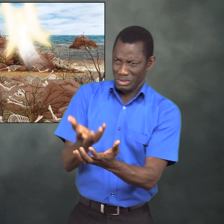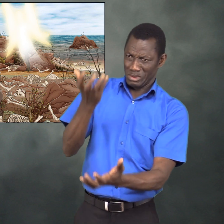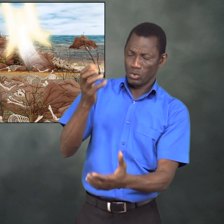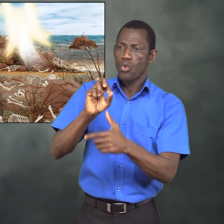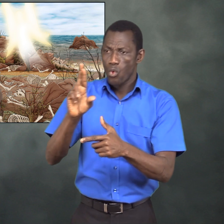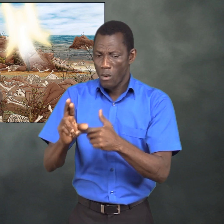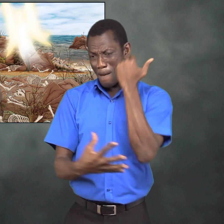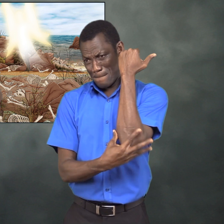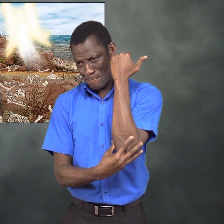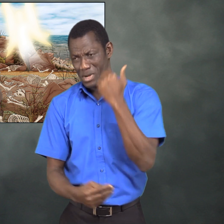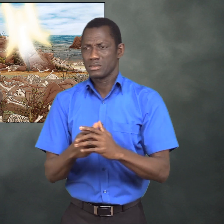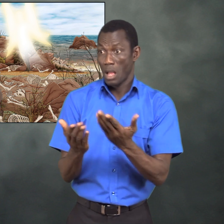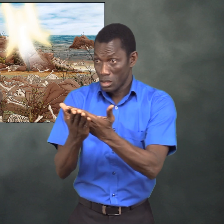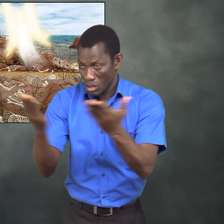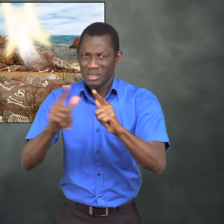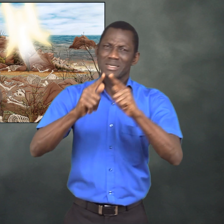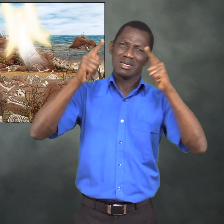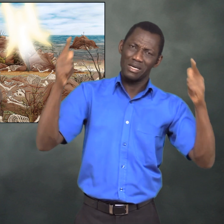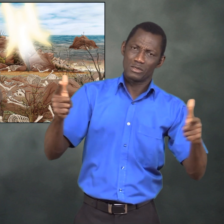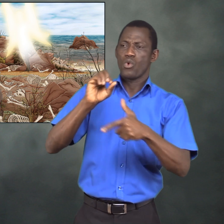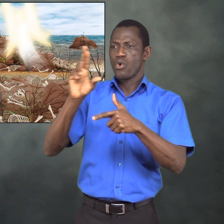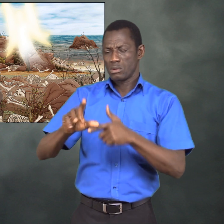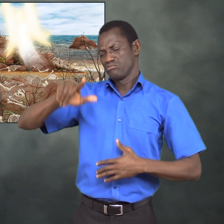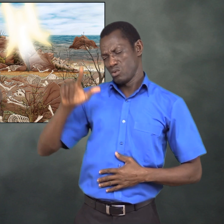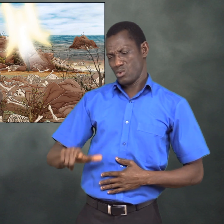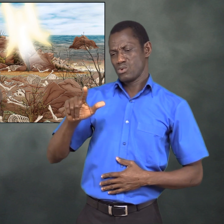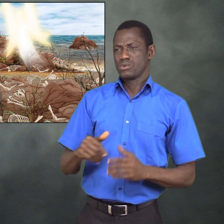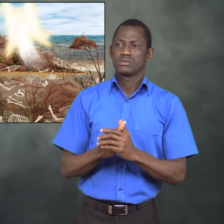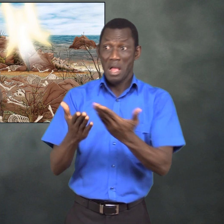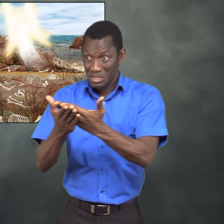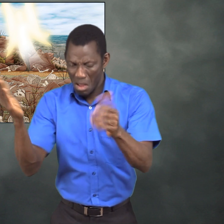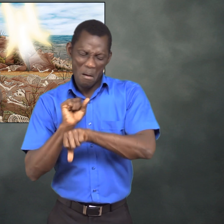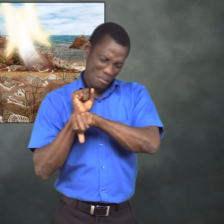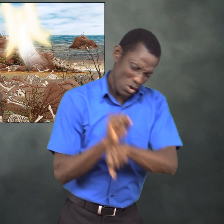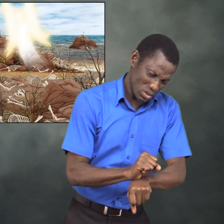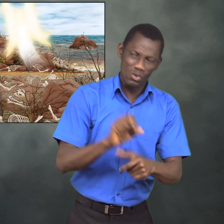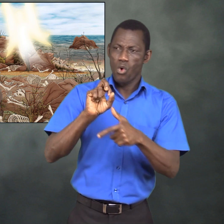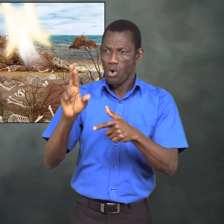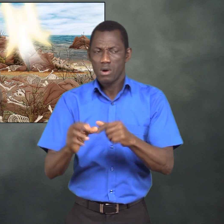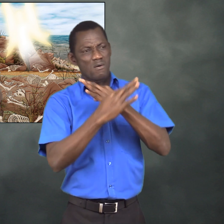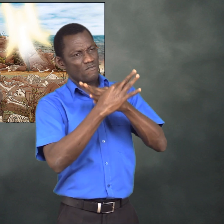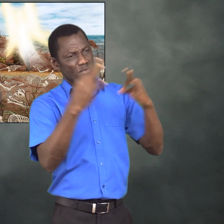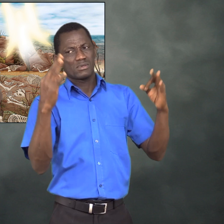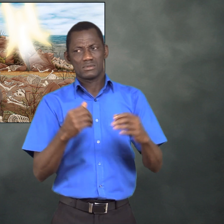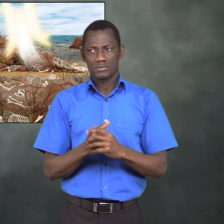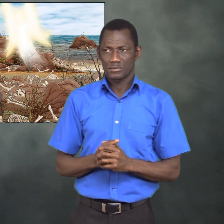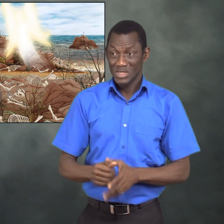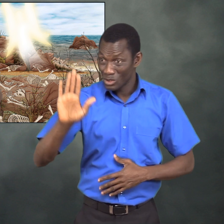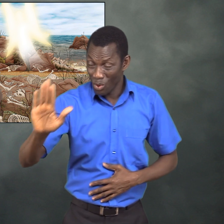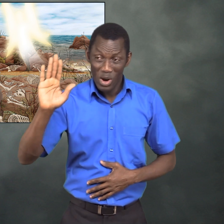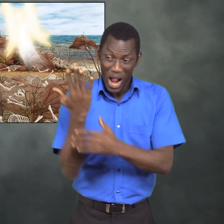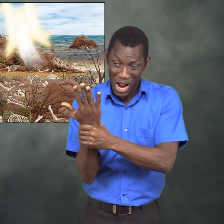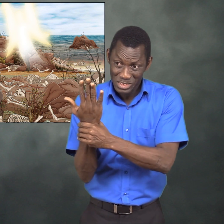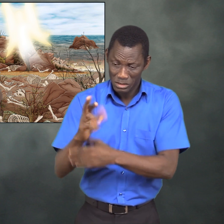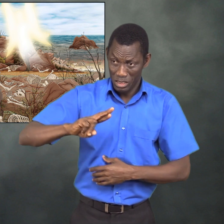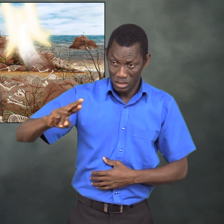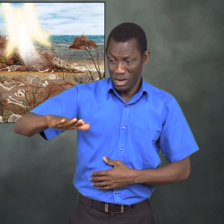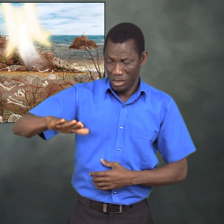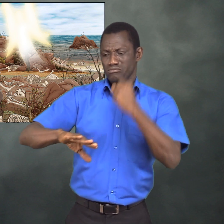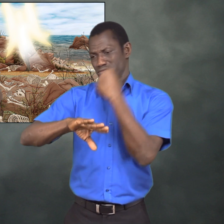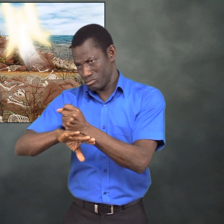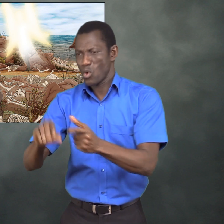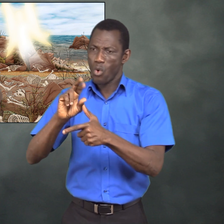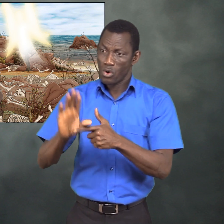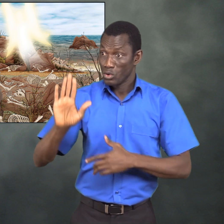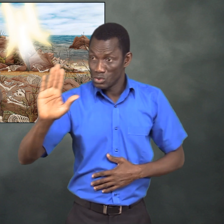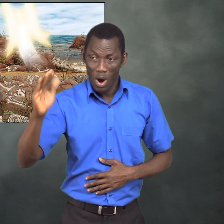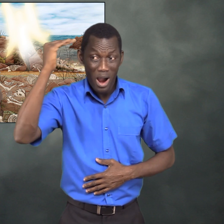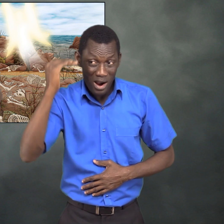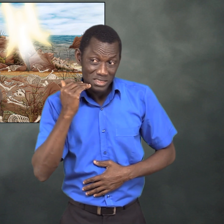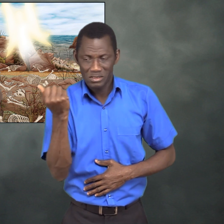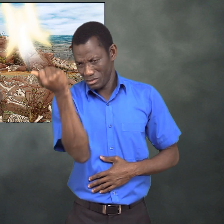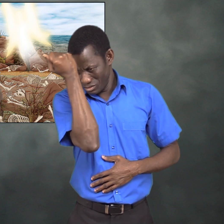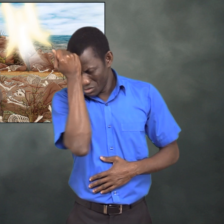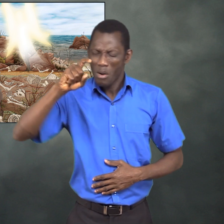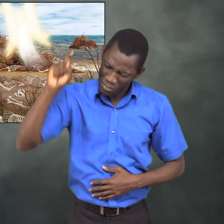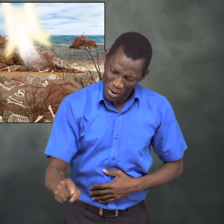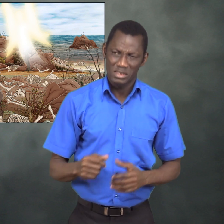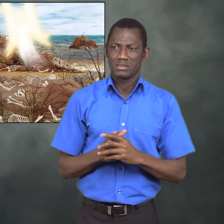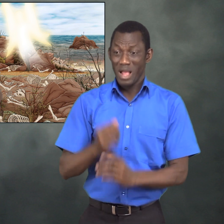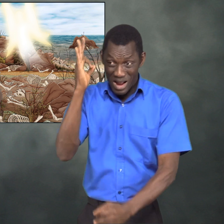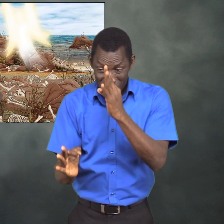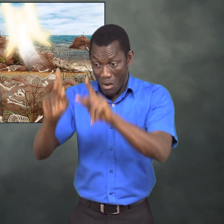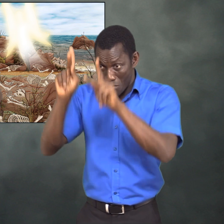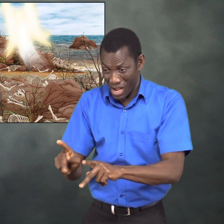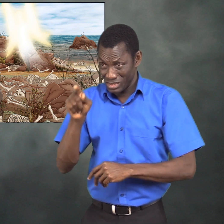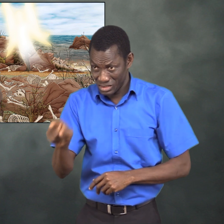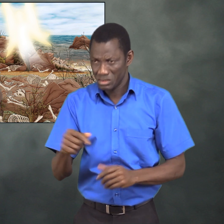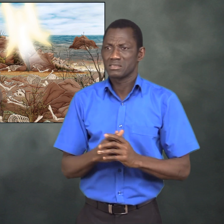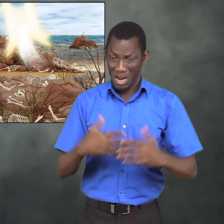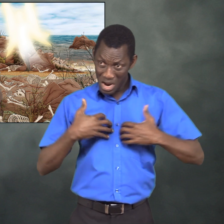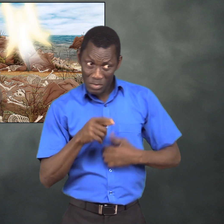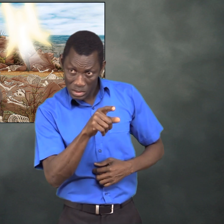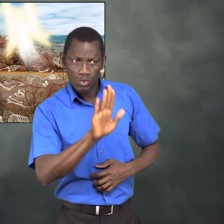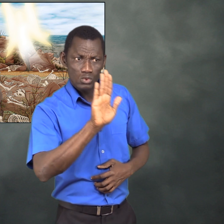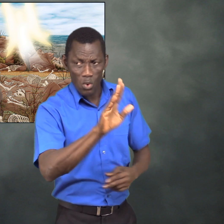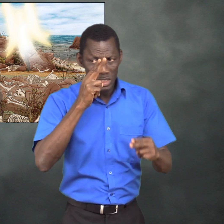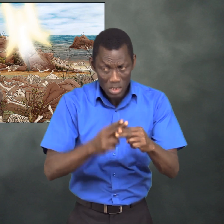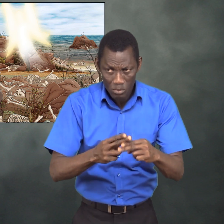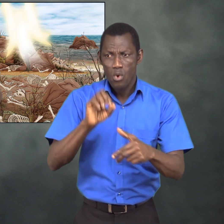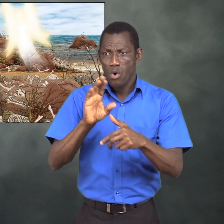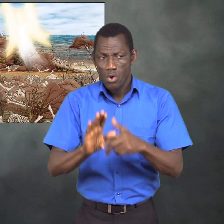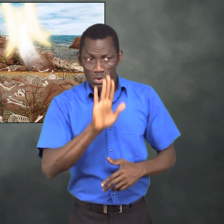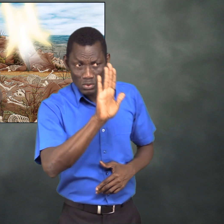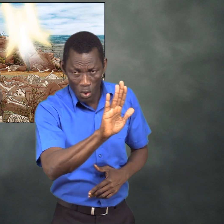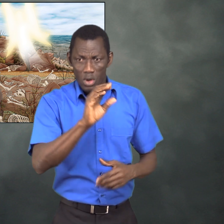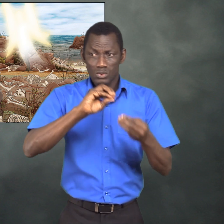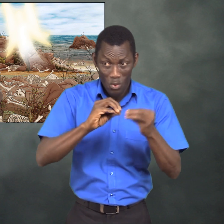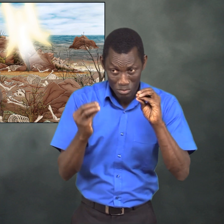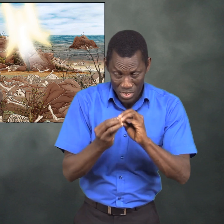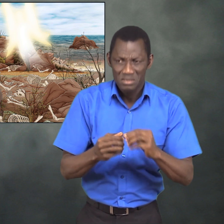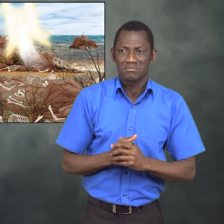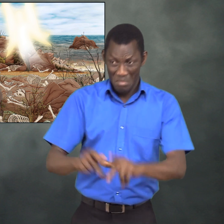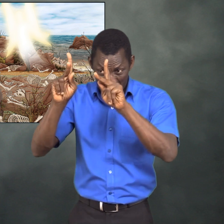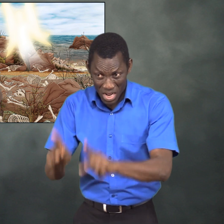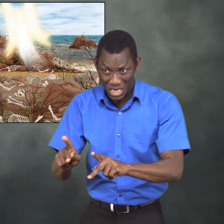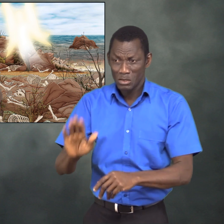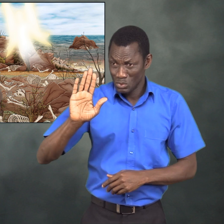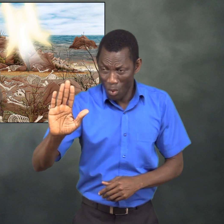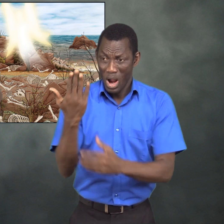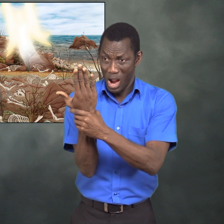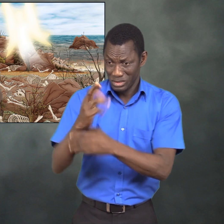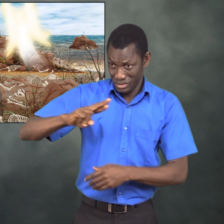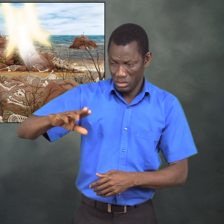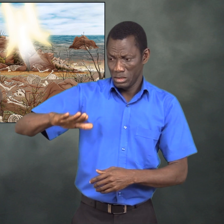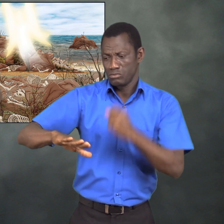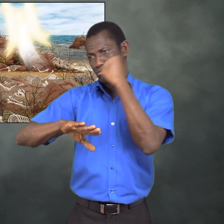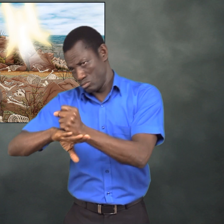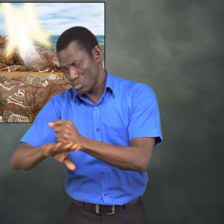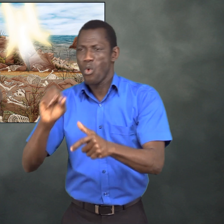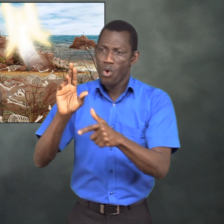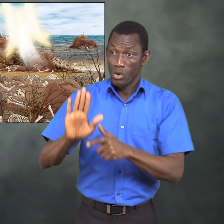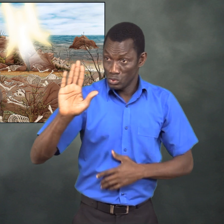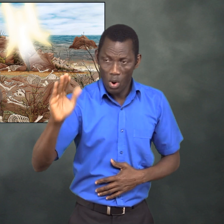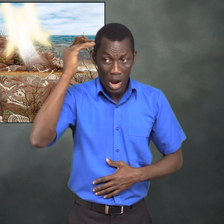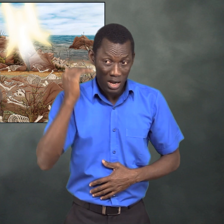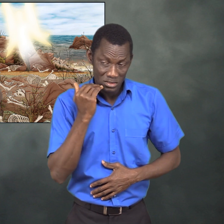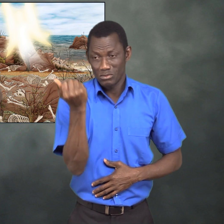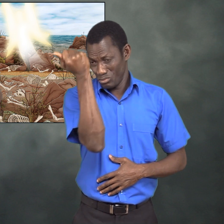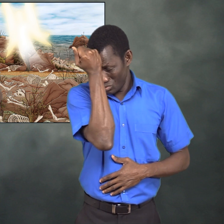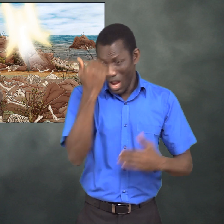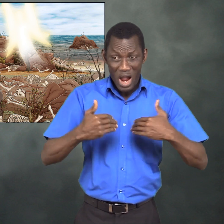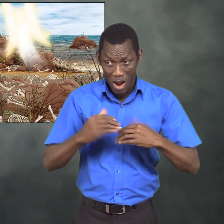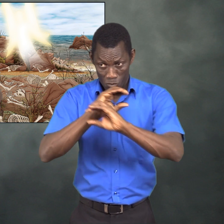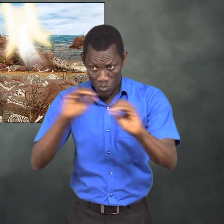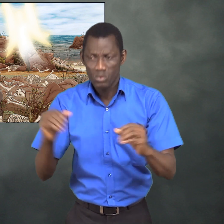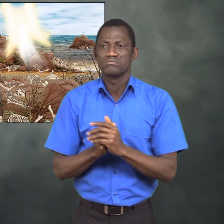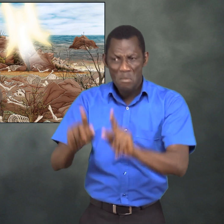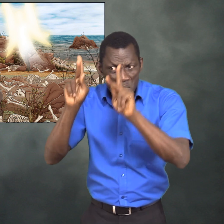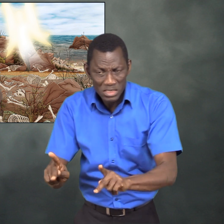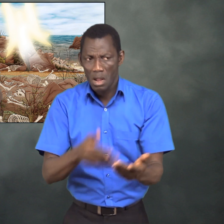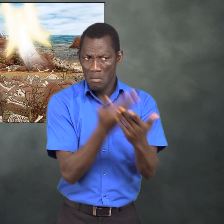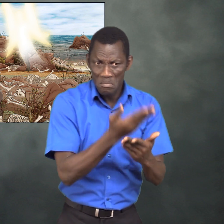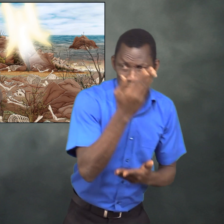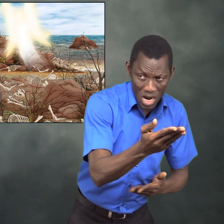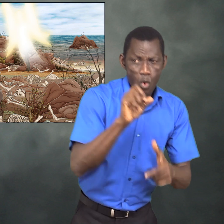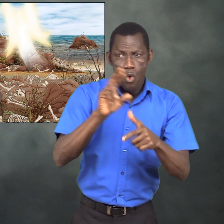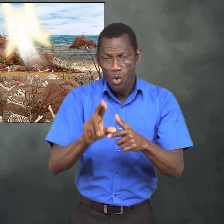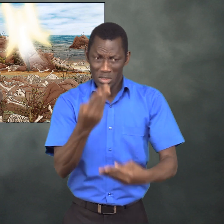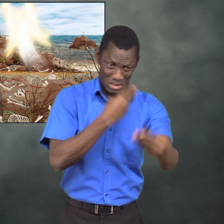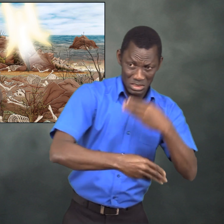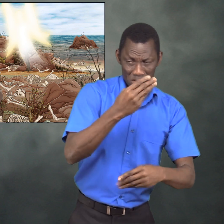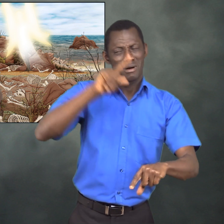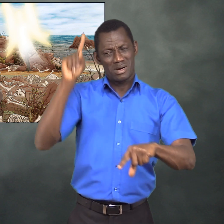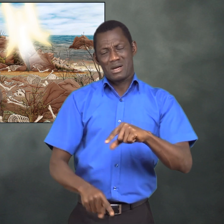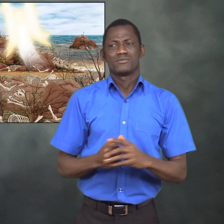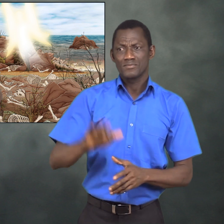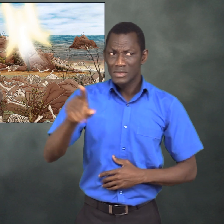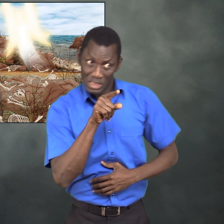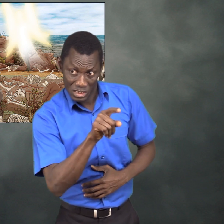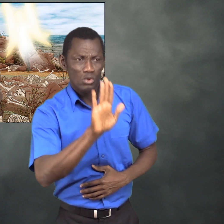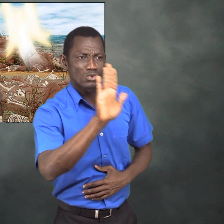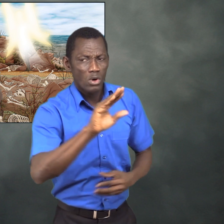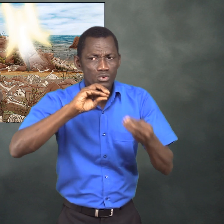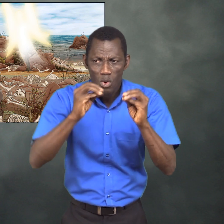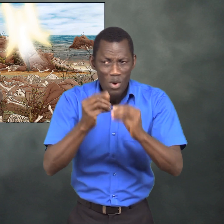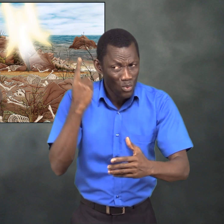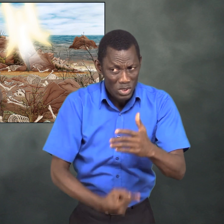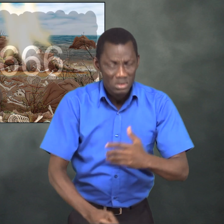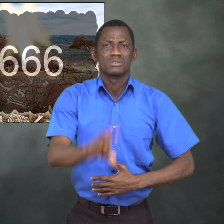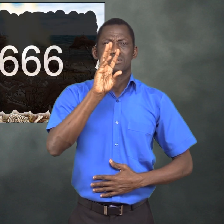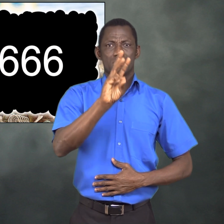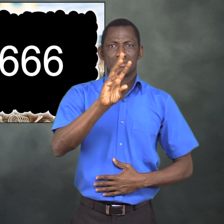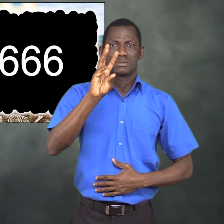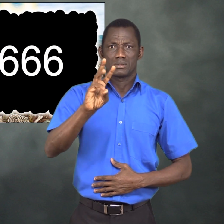And the second beast required all people small and great, rich and poor, free and slave, to receive a mark on their right hand or on their forehead, so that no one could buy or sell unless he had the mark—the name of the beast or the number of its name.